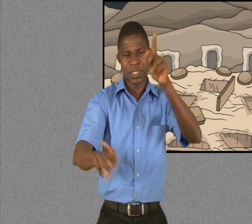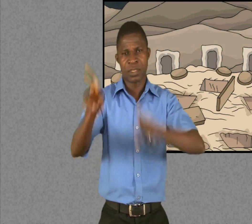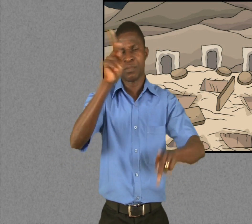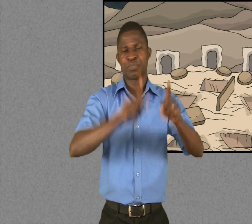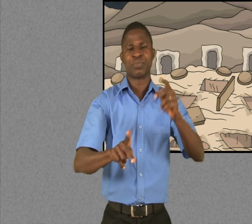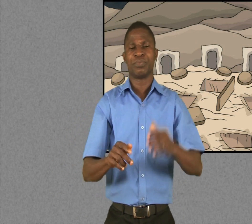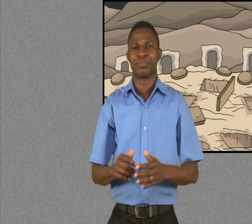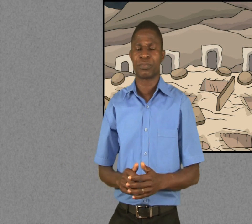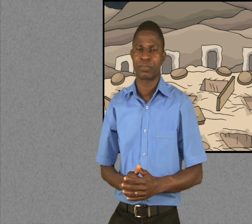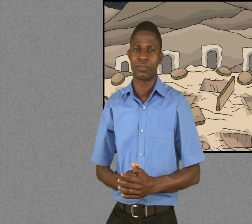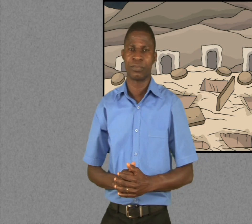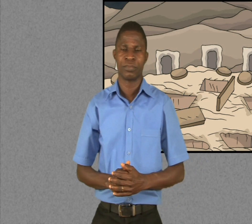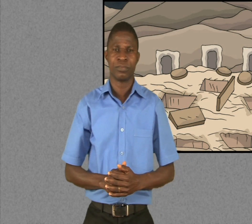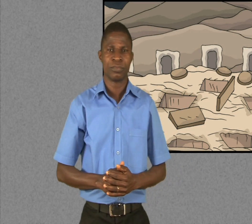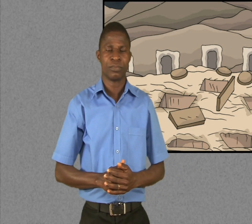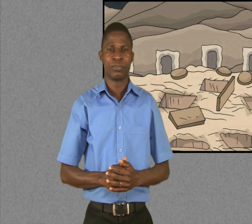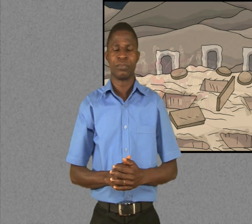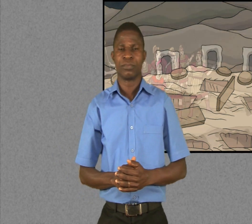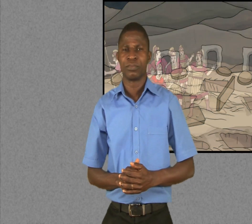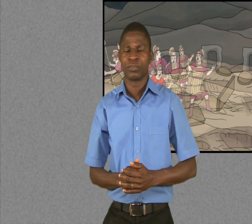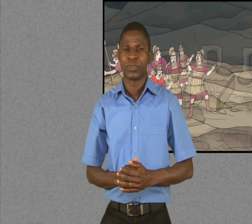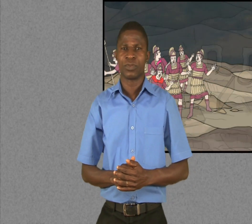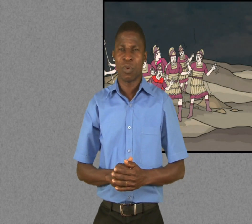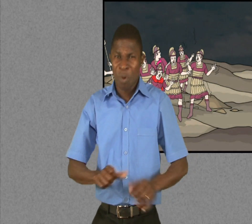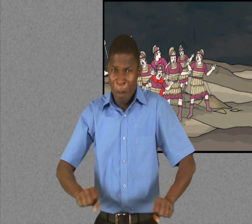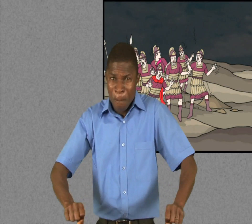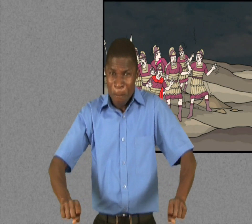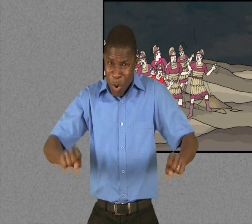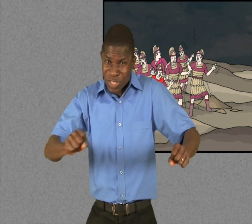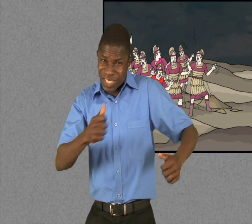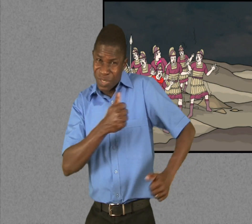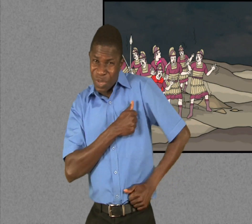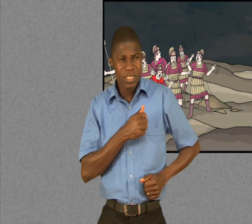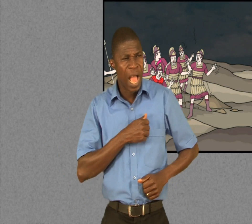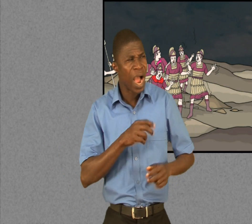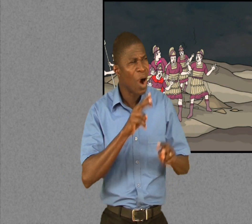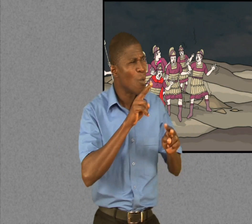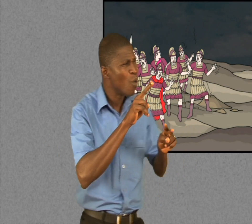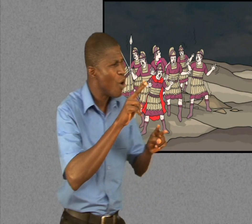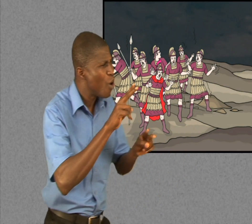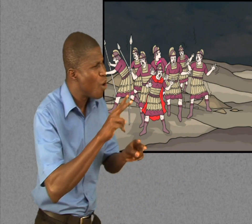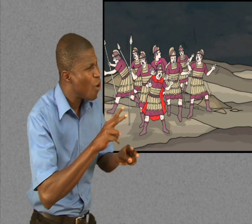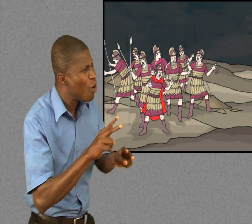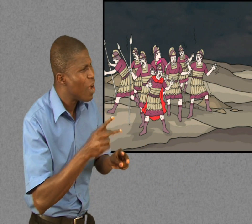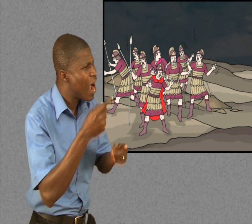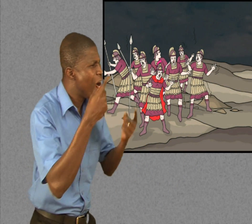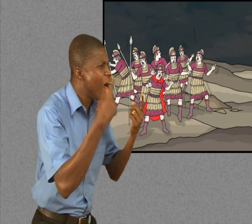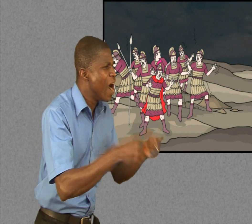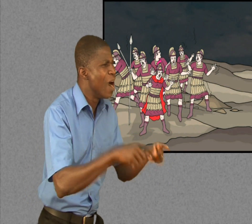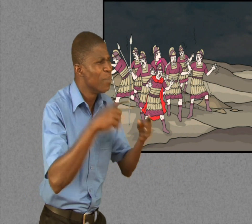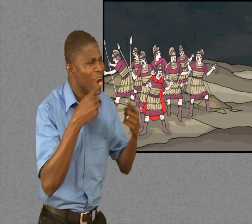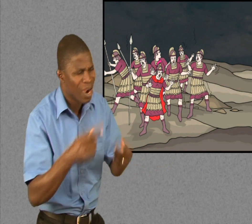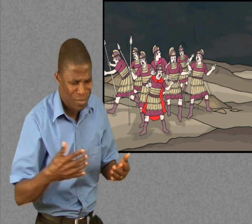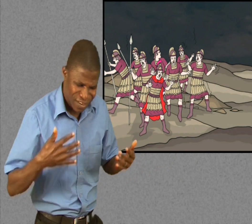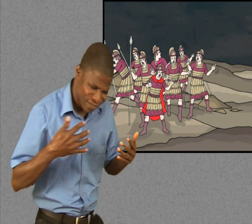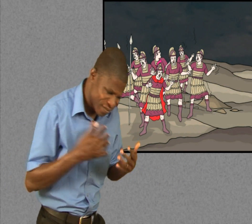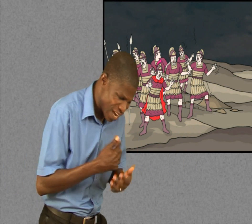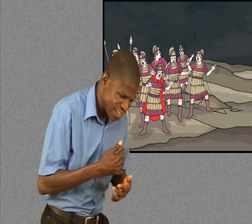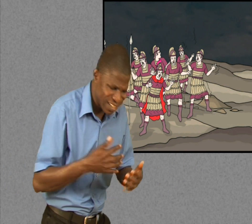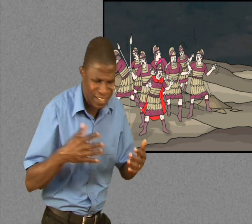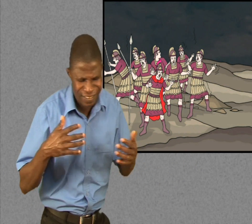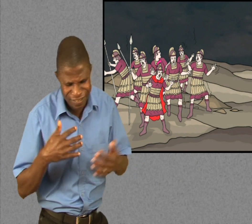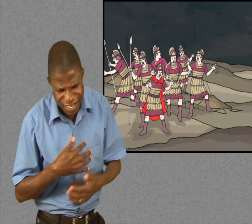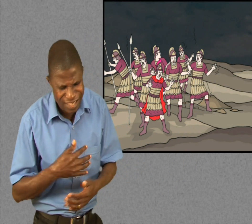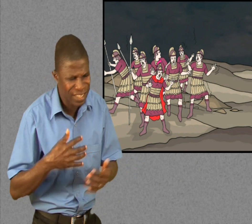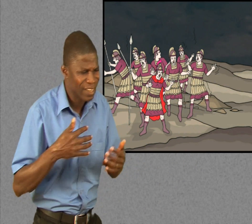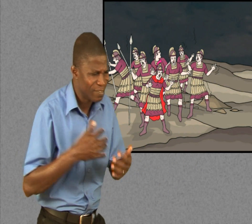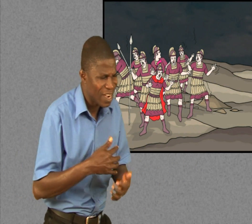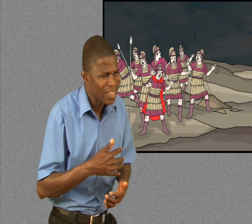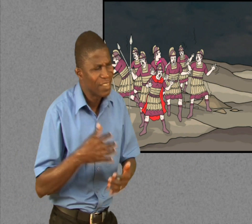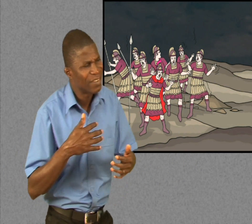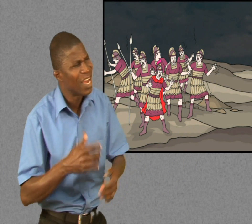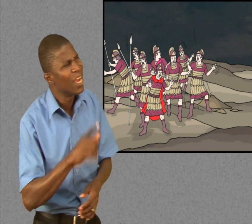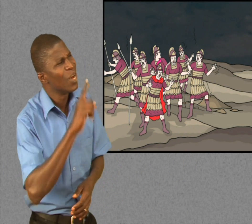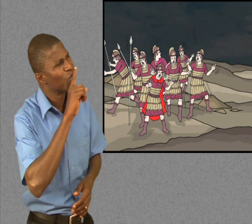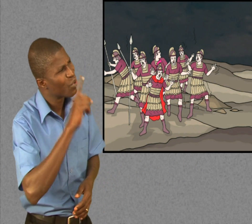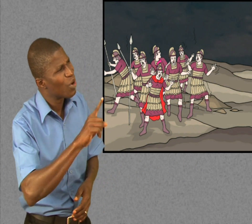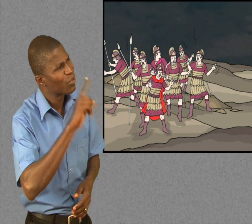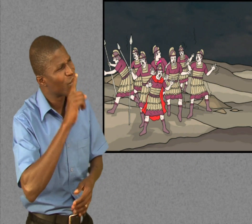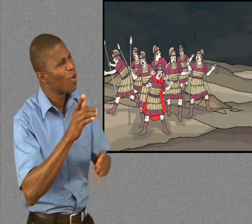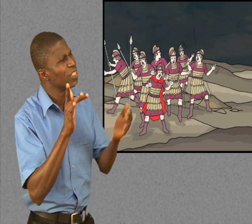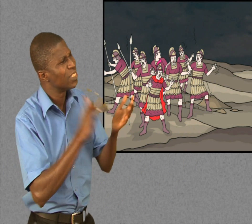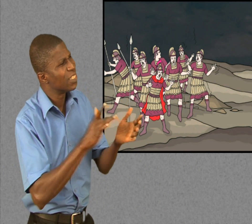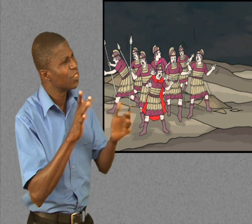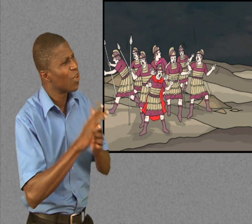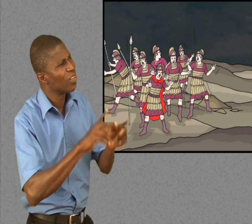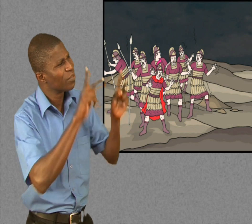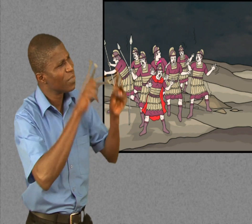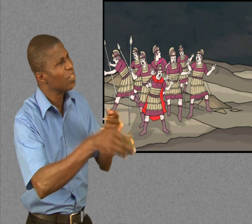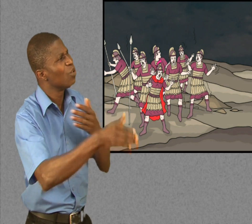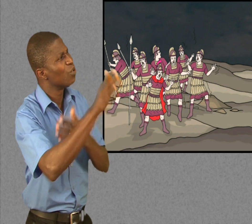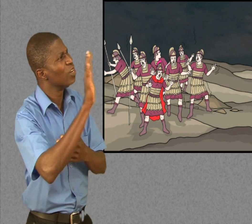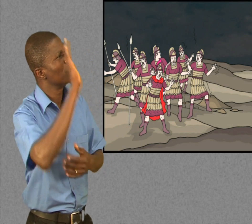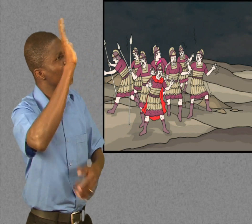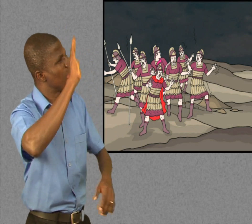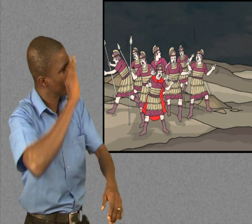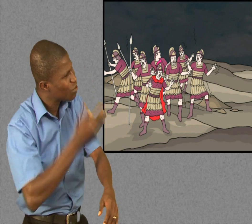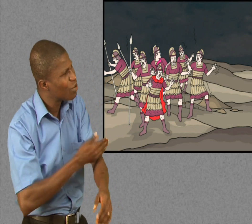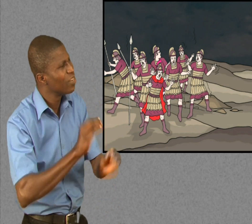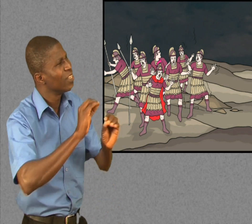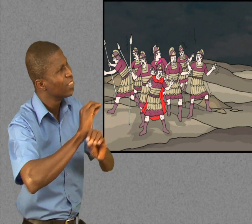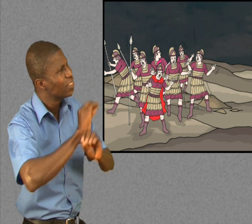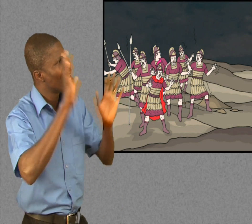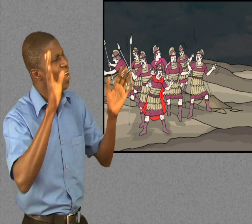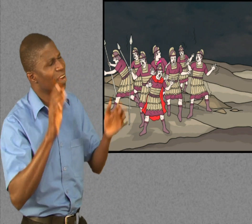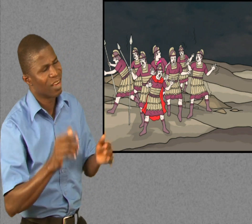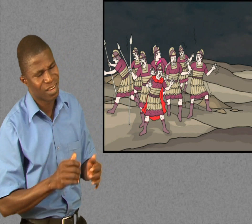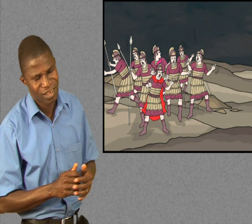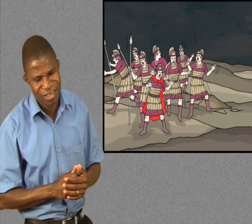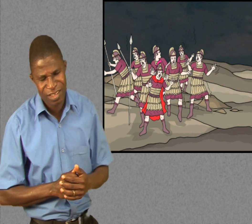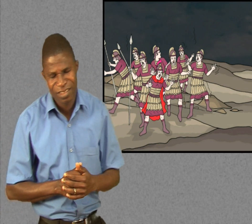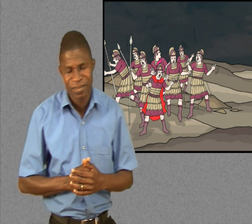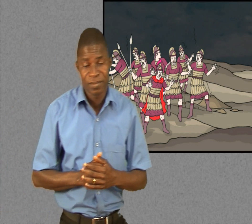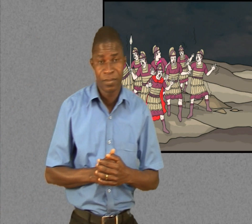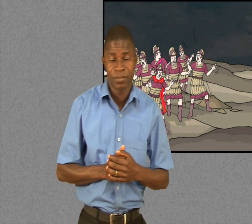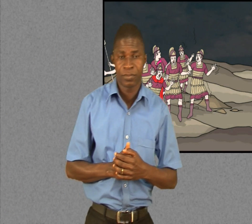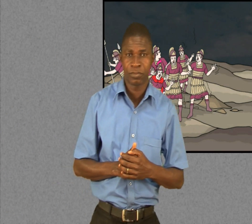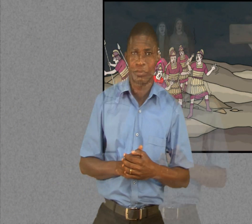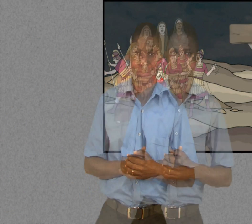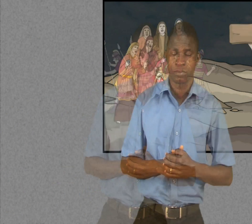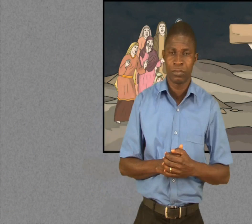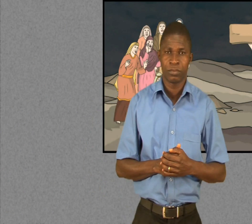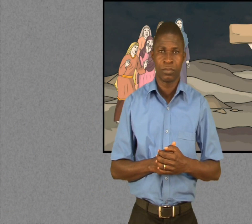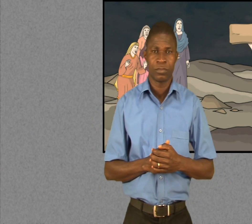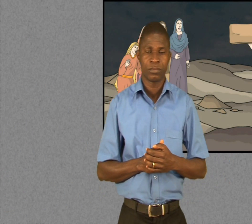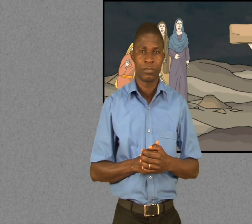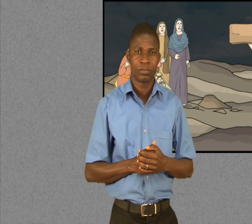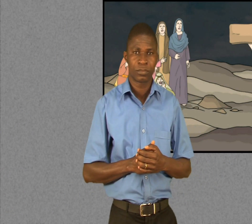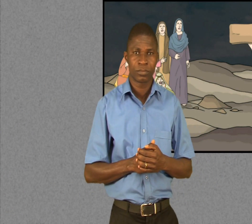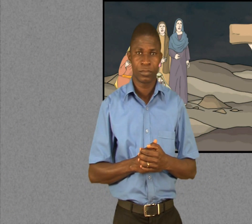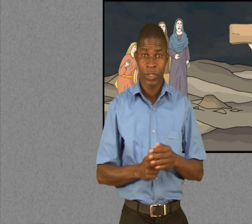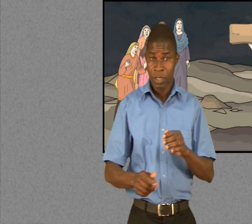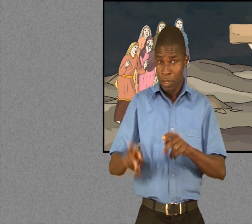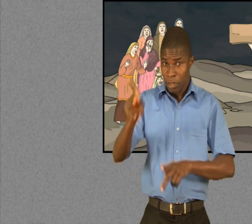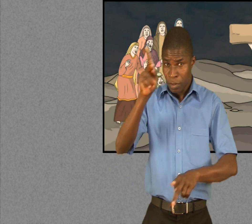When the centurion and those with him who were guarding Jesus saw the earthquake and all that had happened, they were terrified and said, “Truly this was the Son of God.”